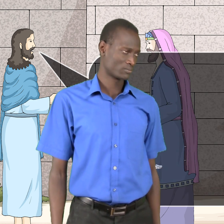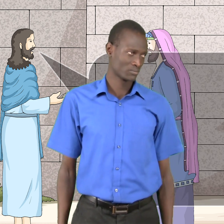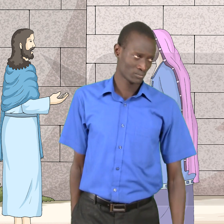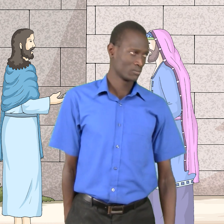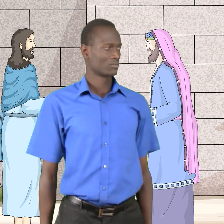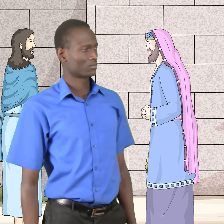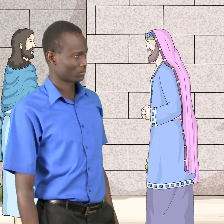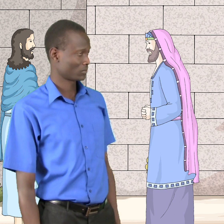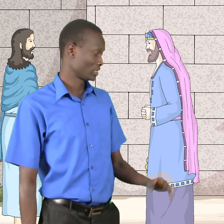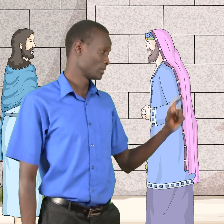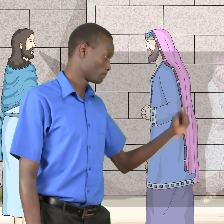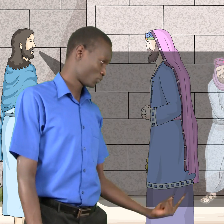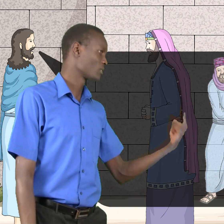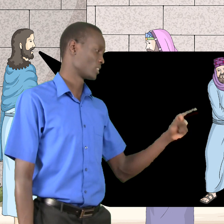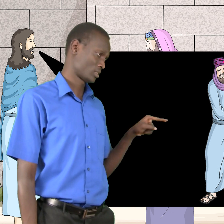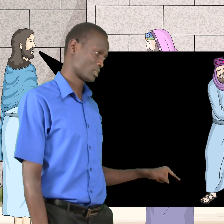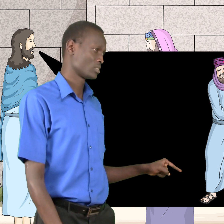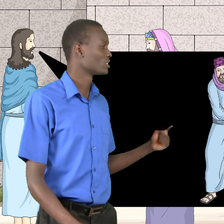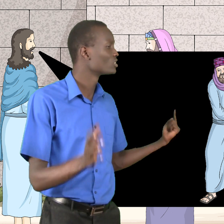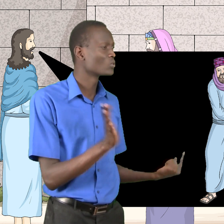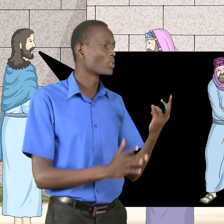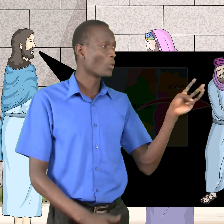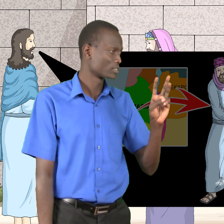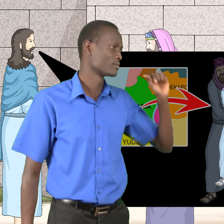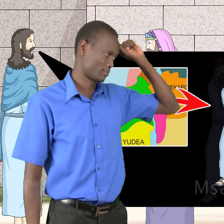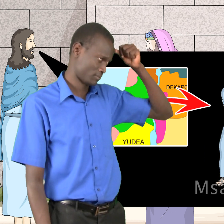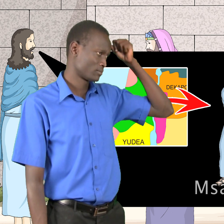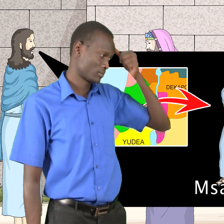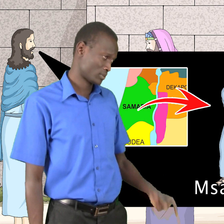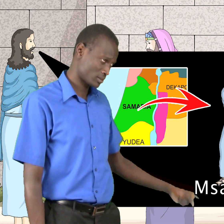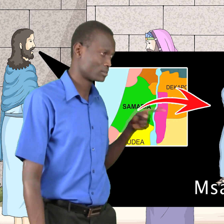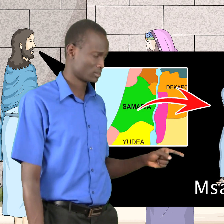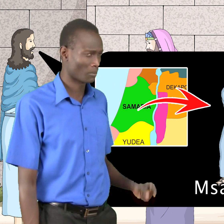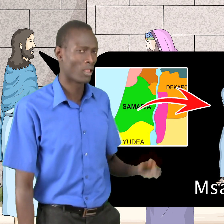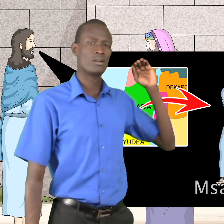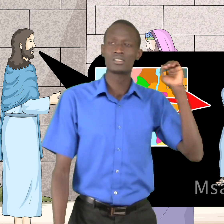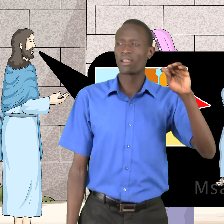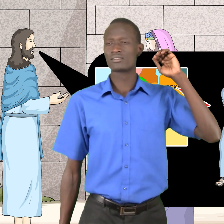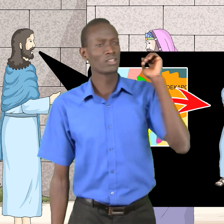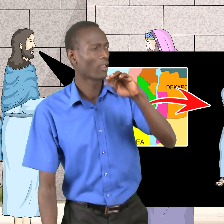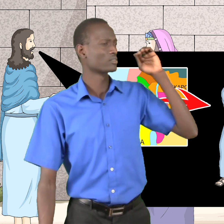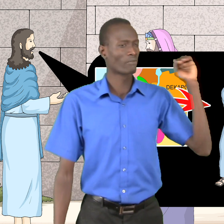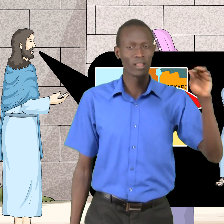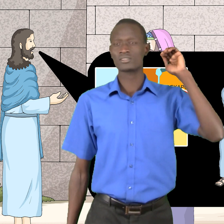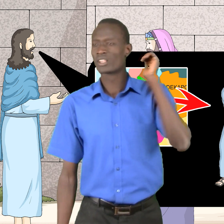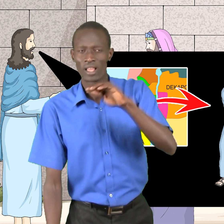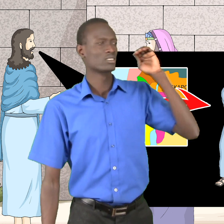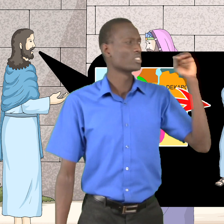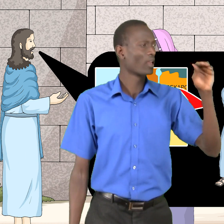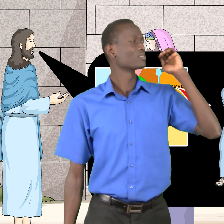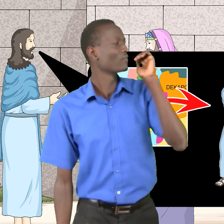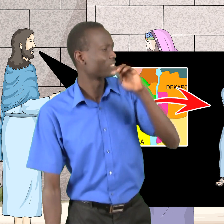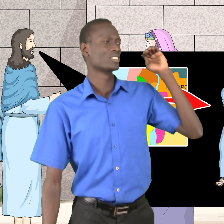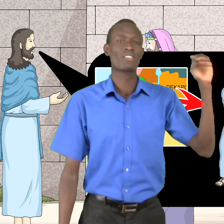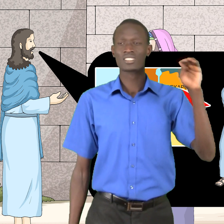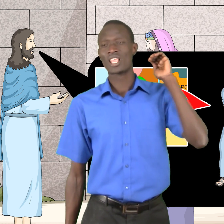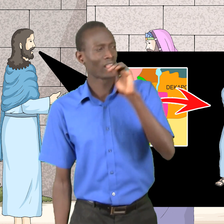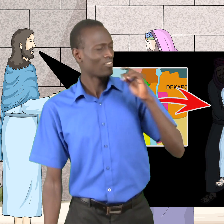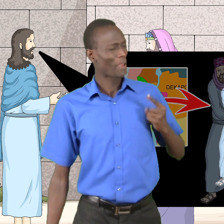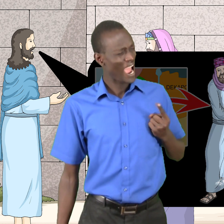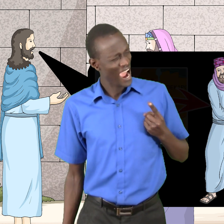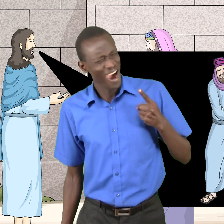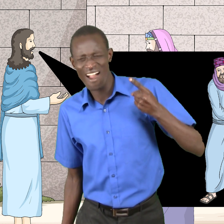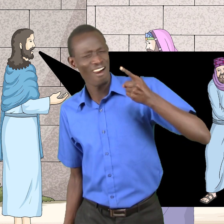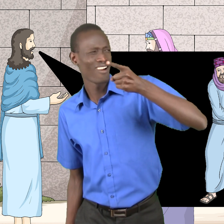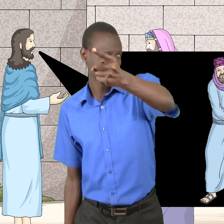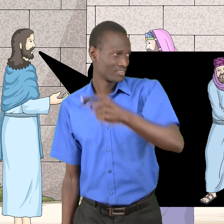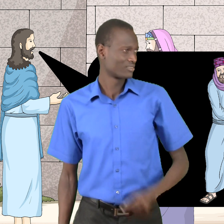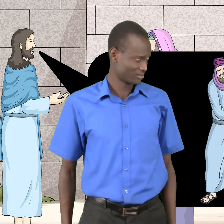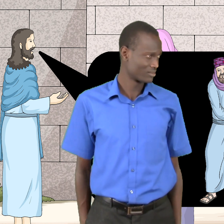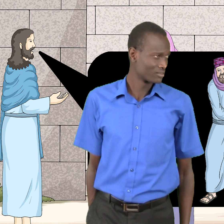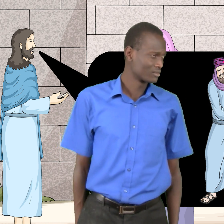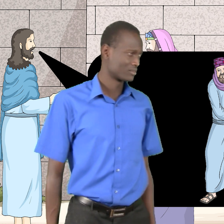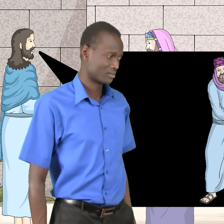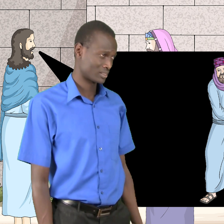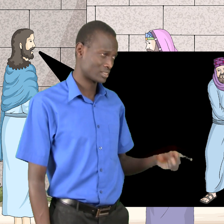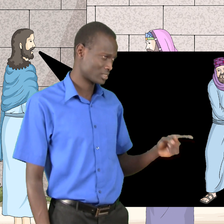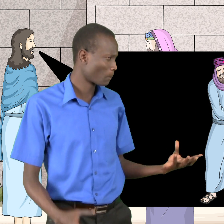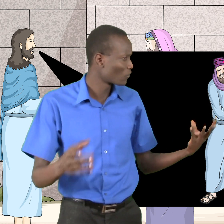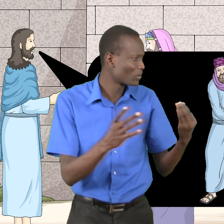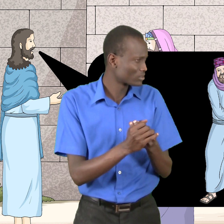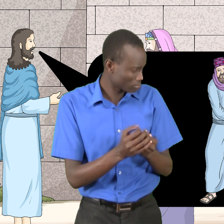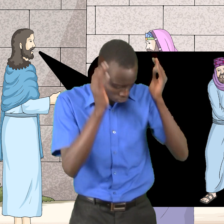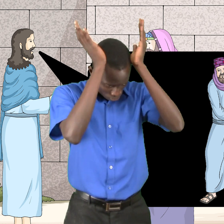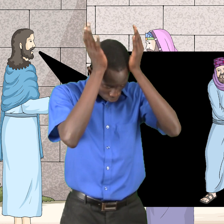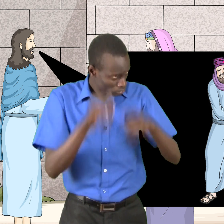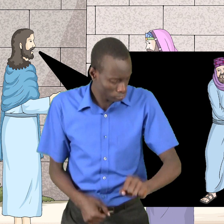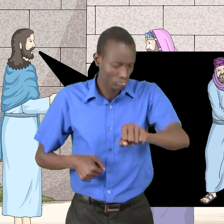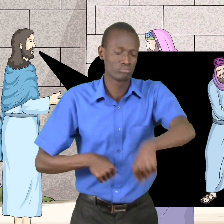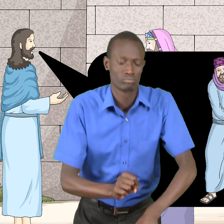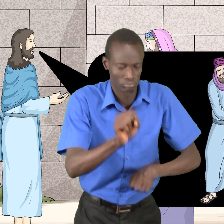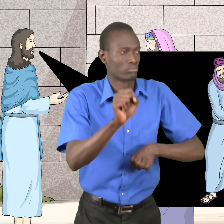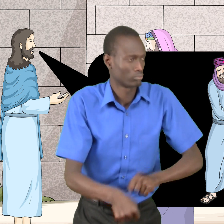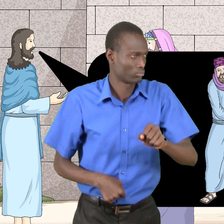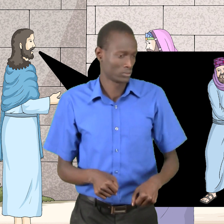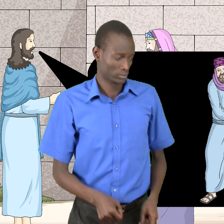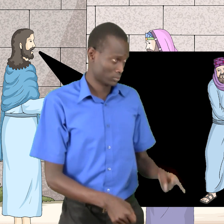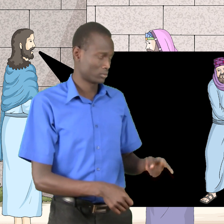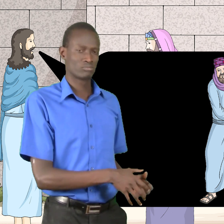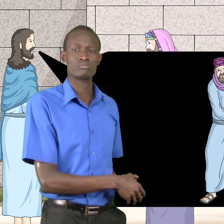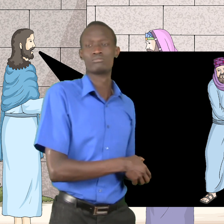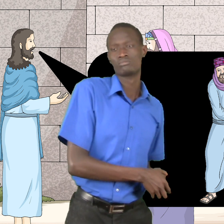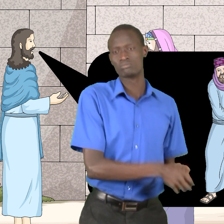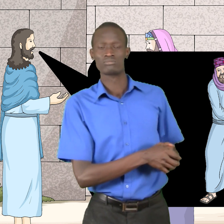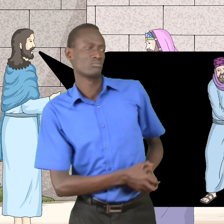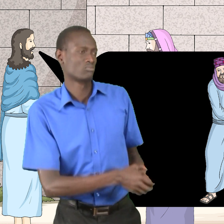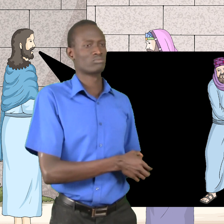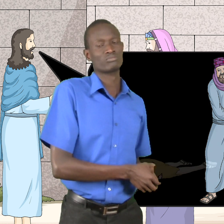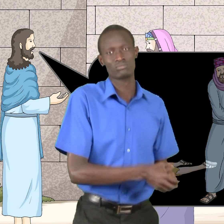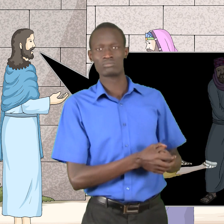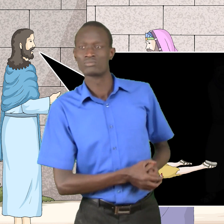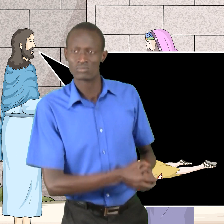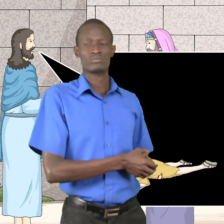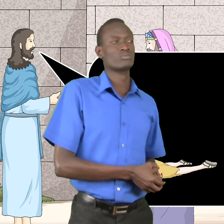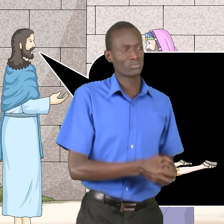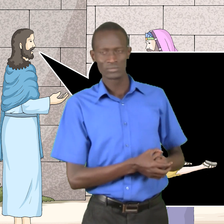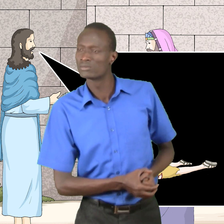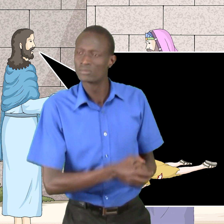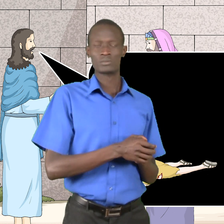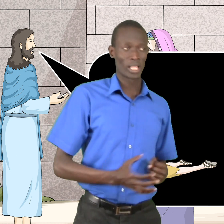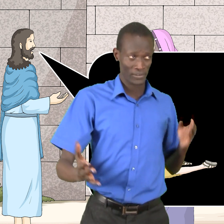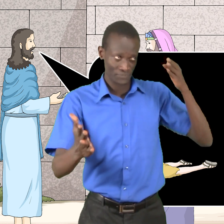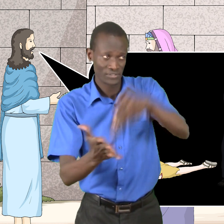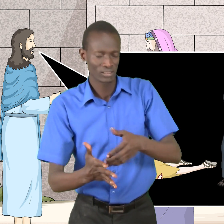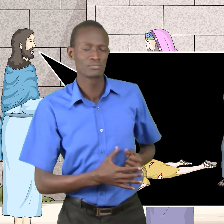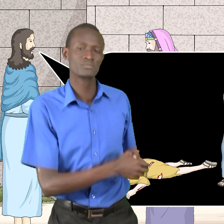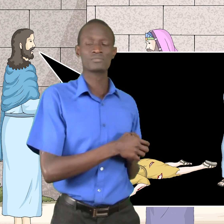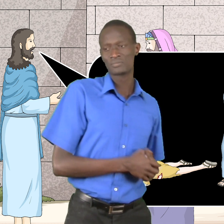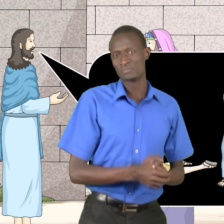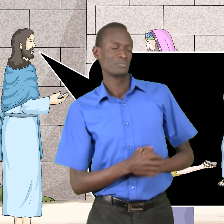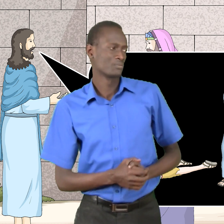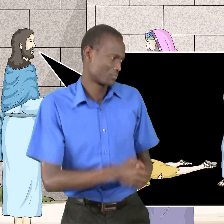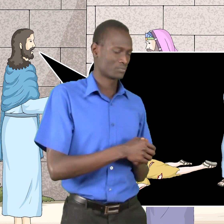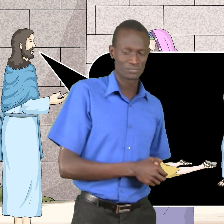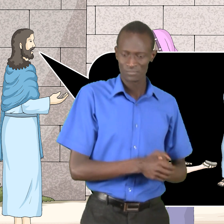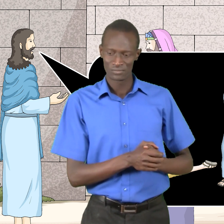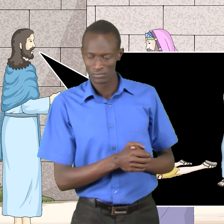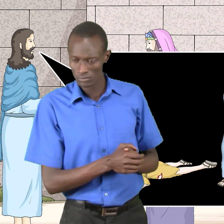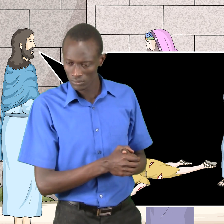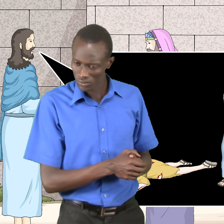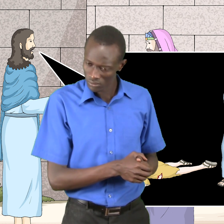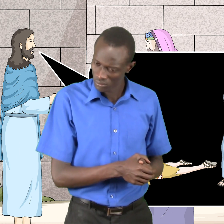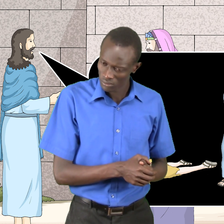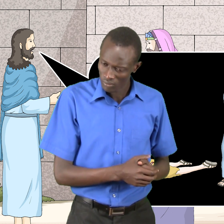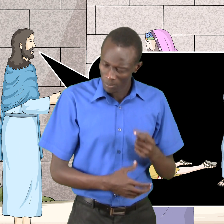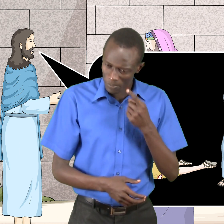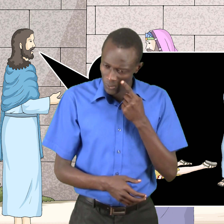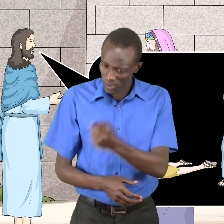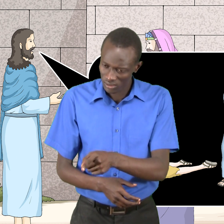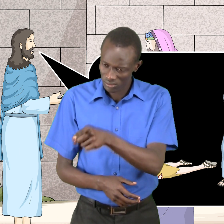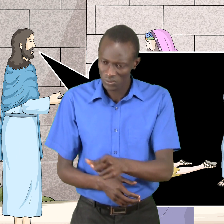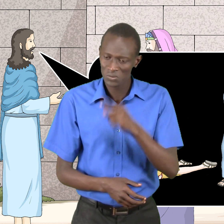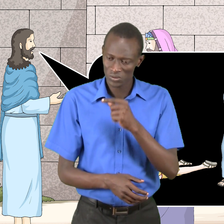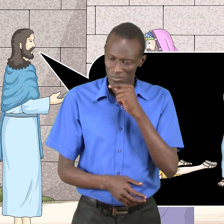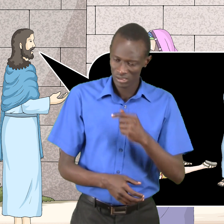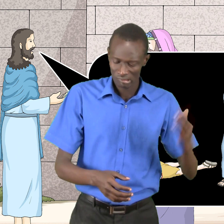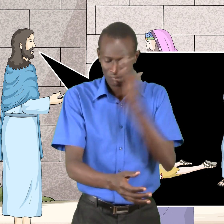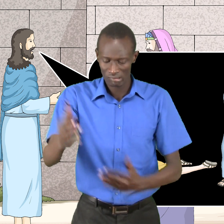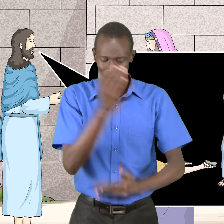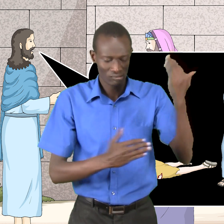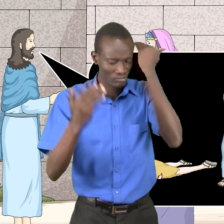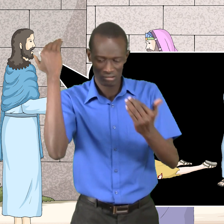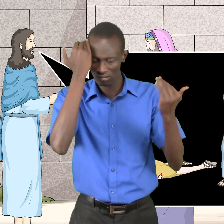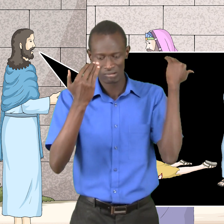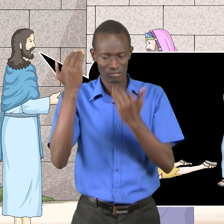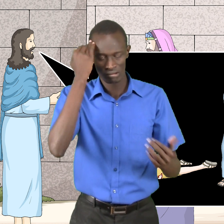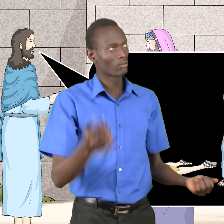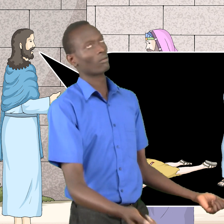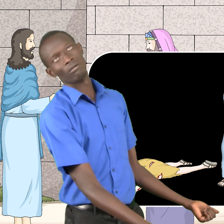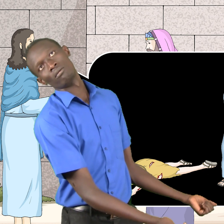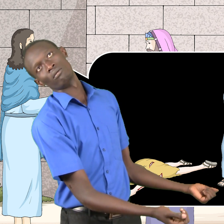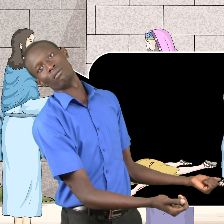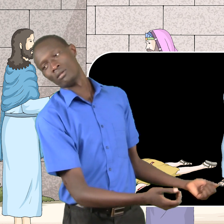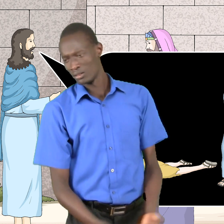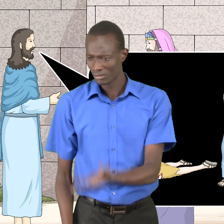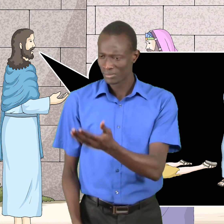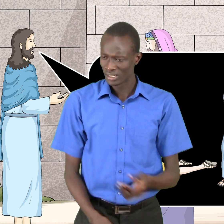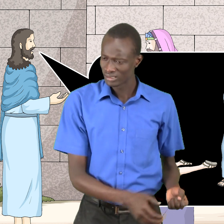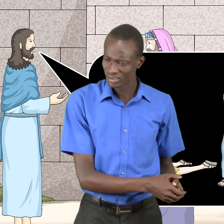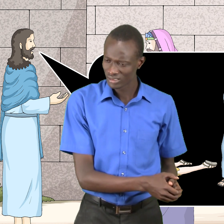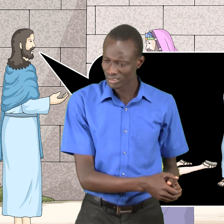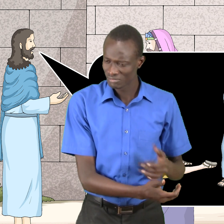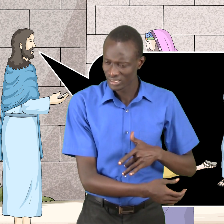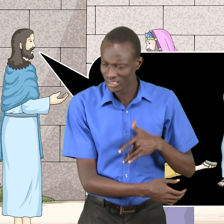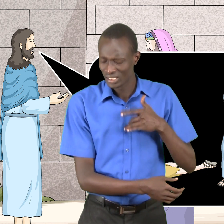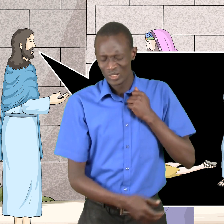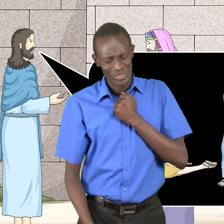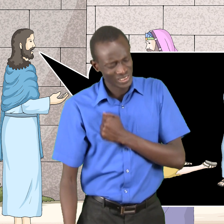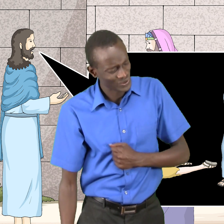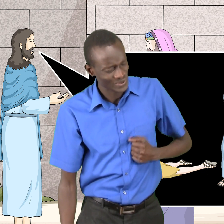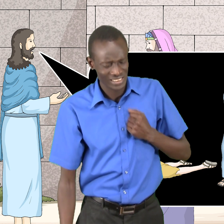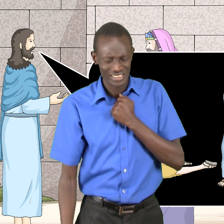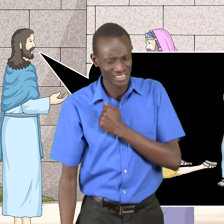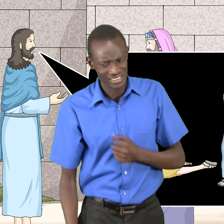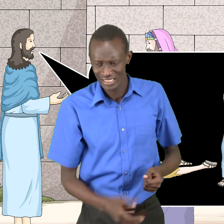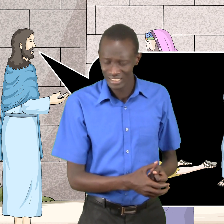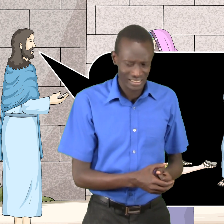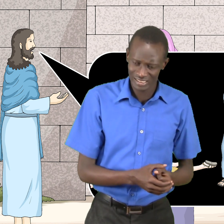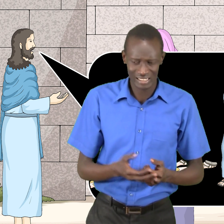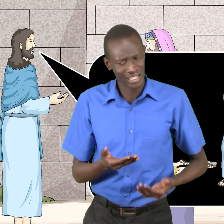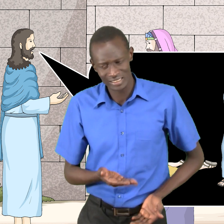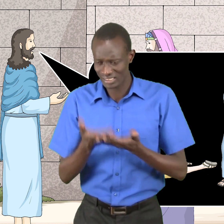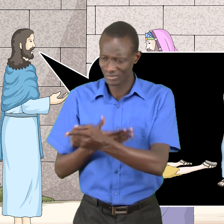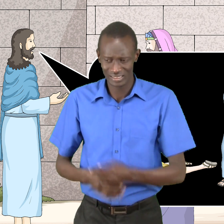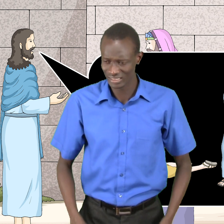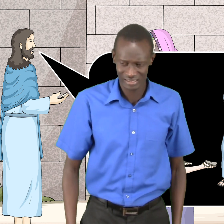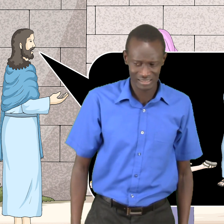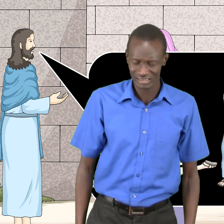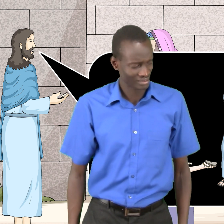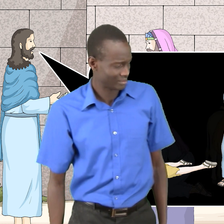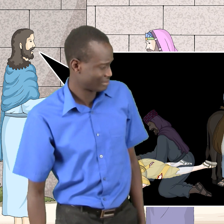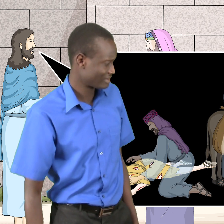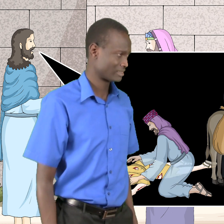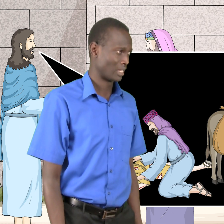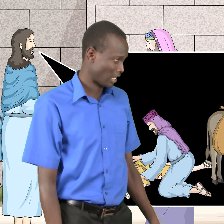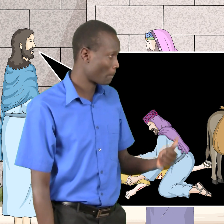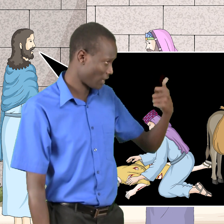But when a Samaritan on a journey came upon him, he looked at him and had compassion.